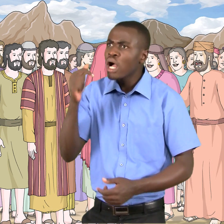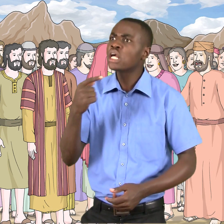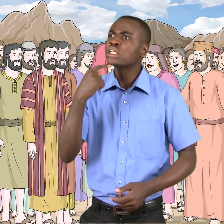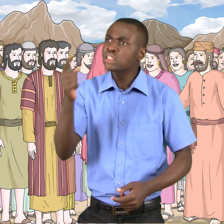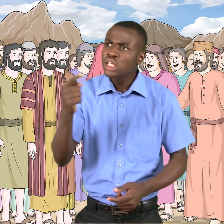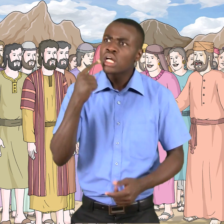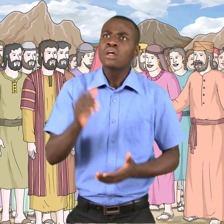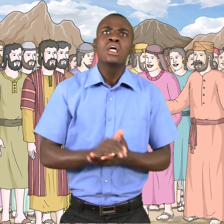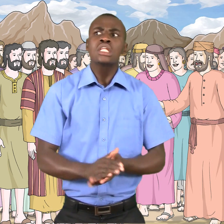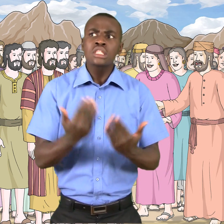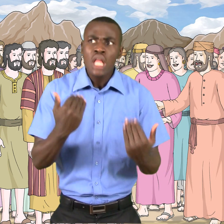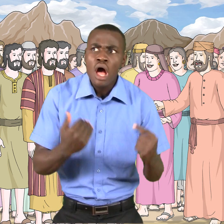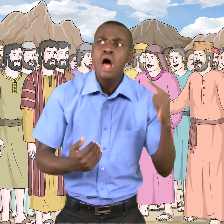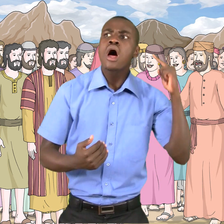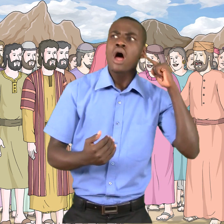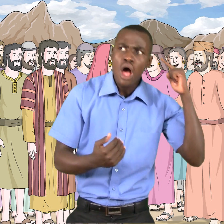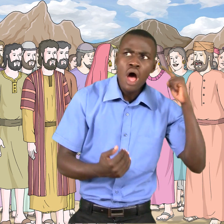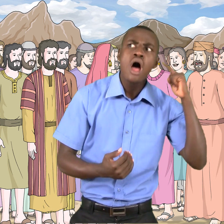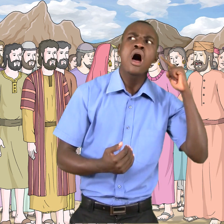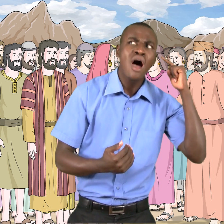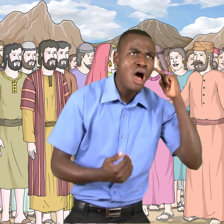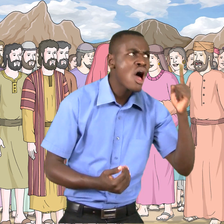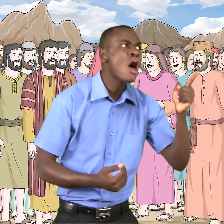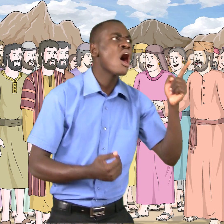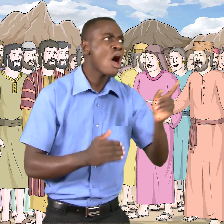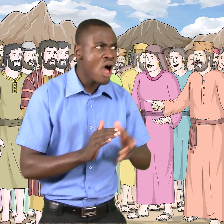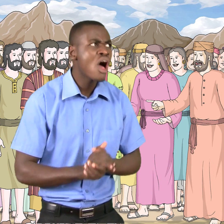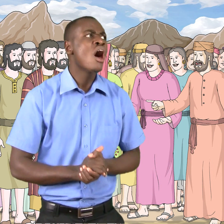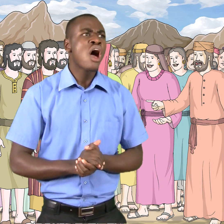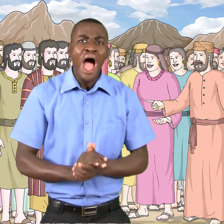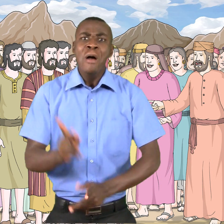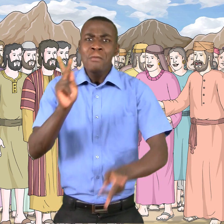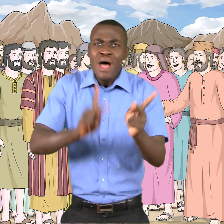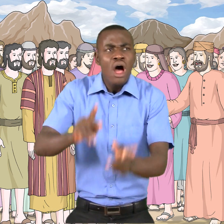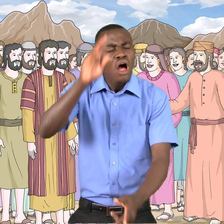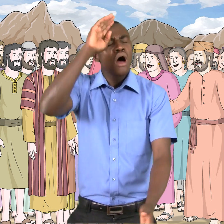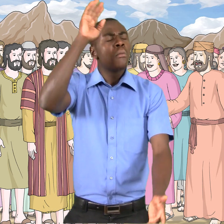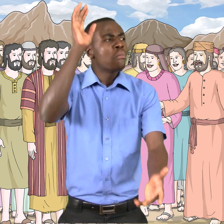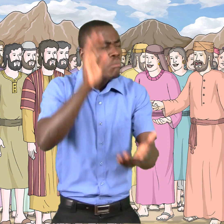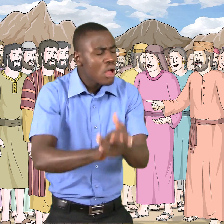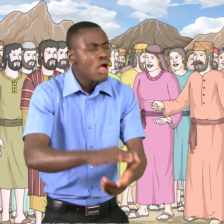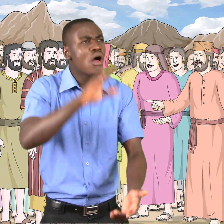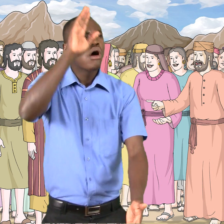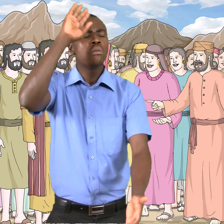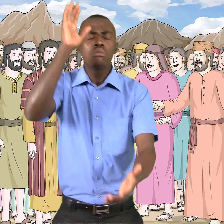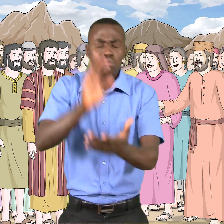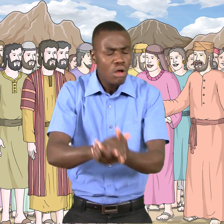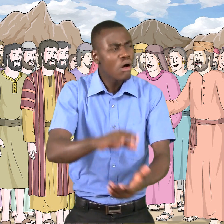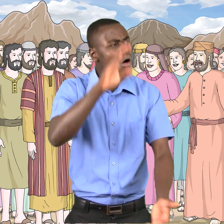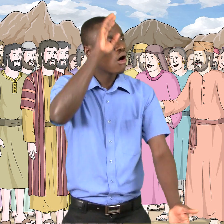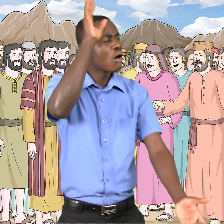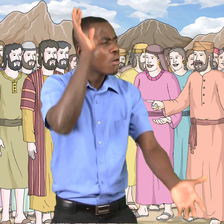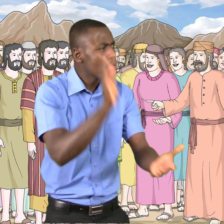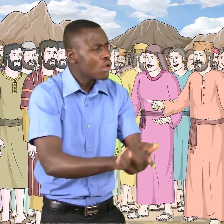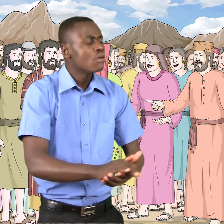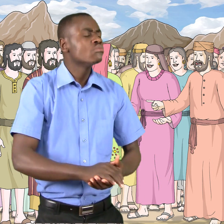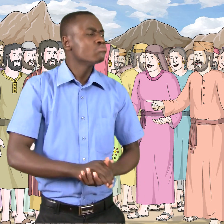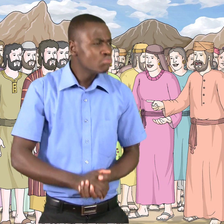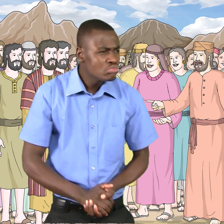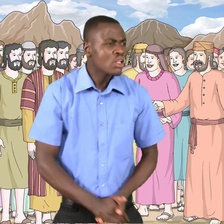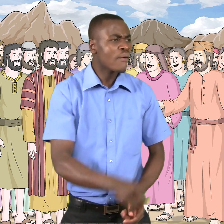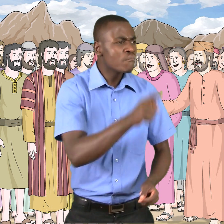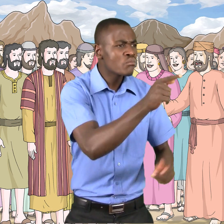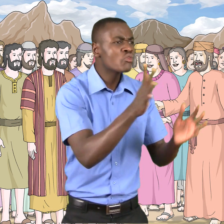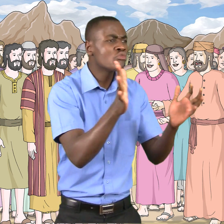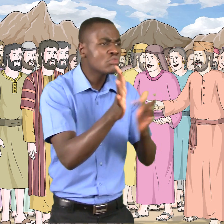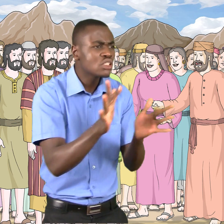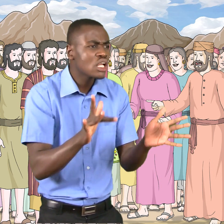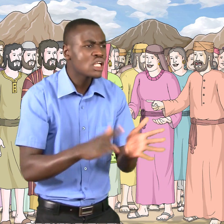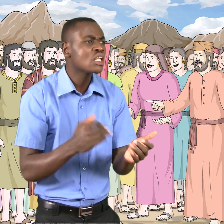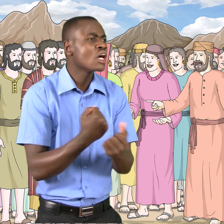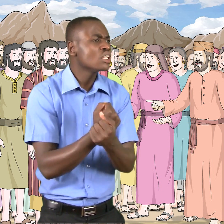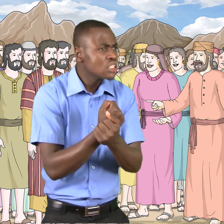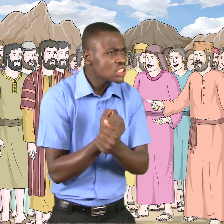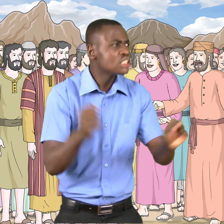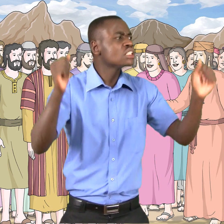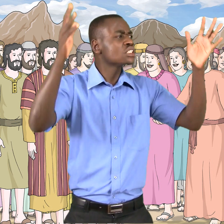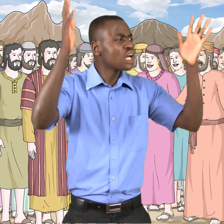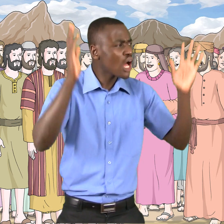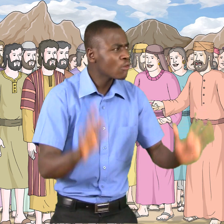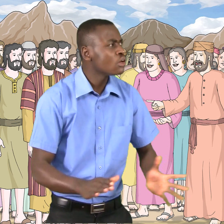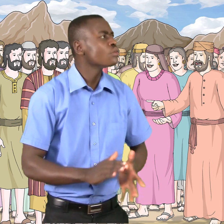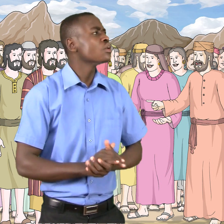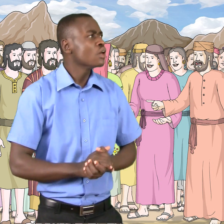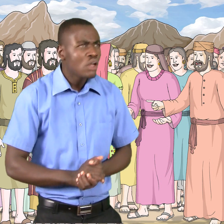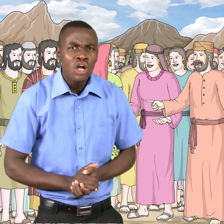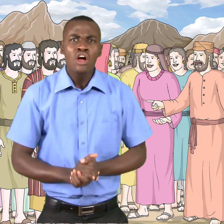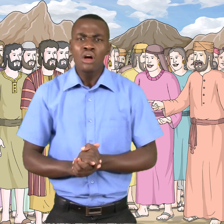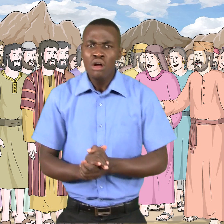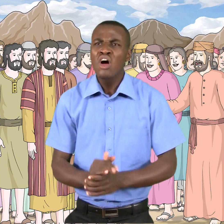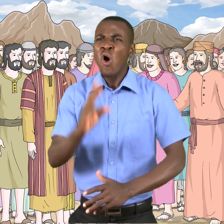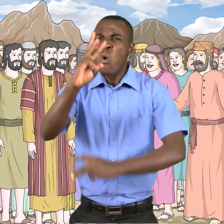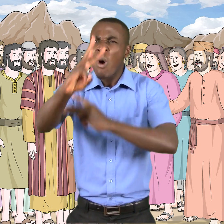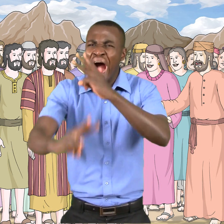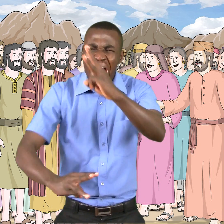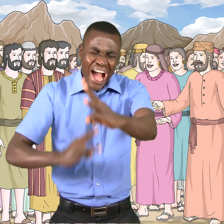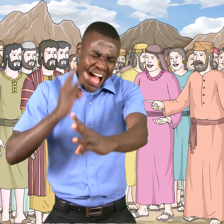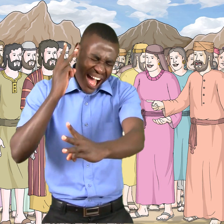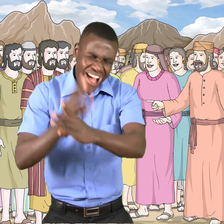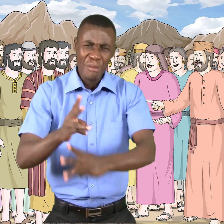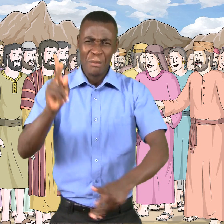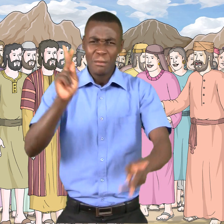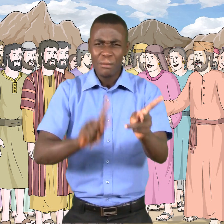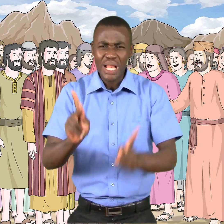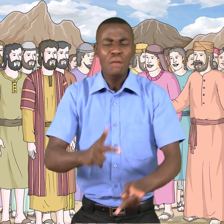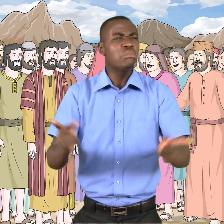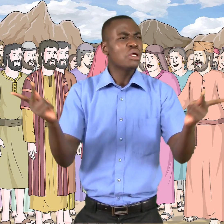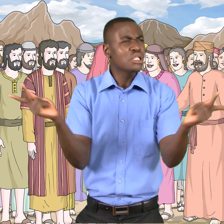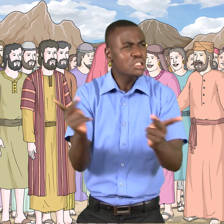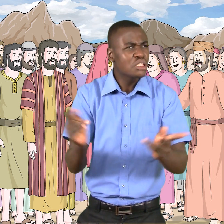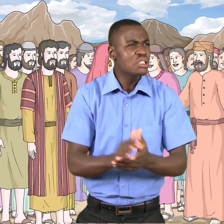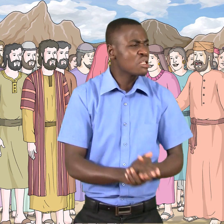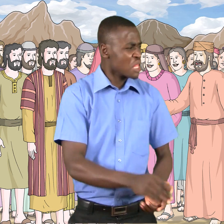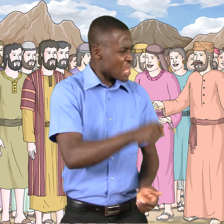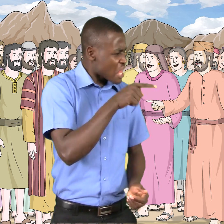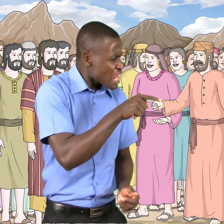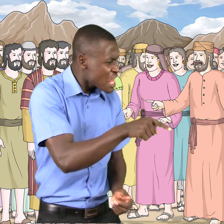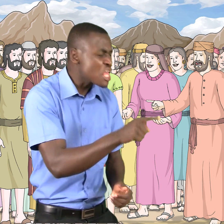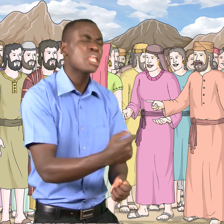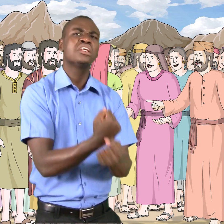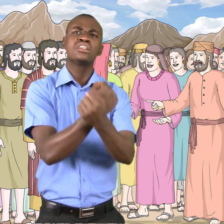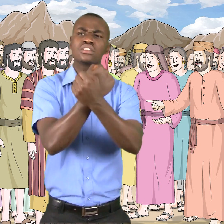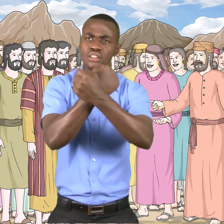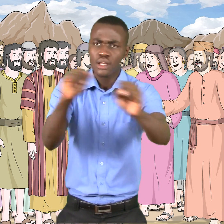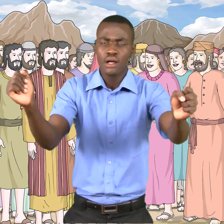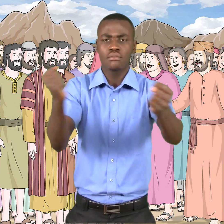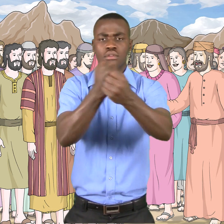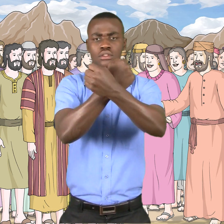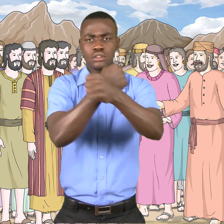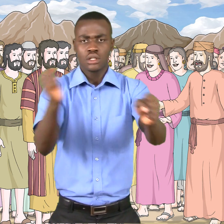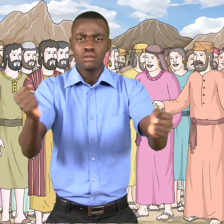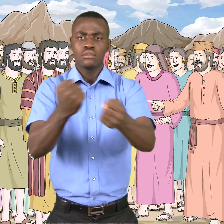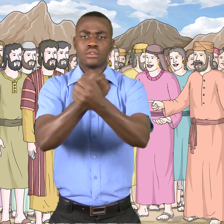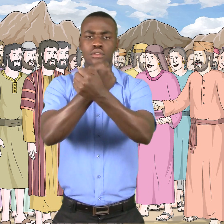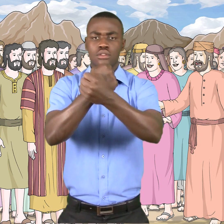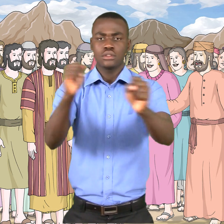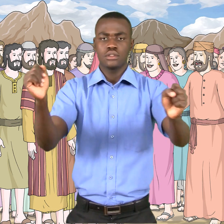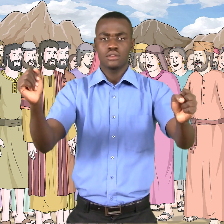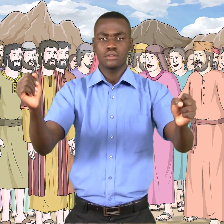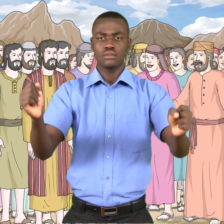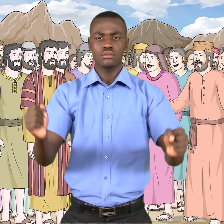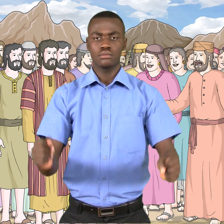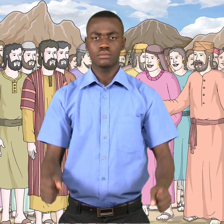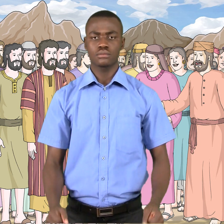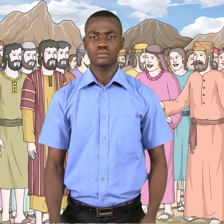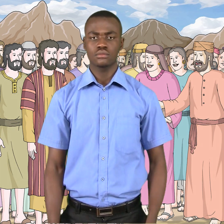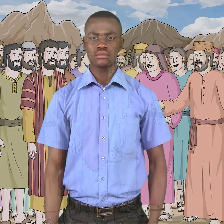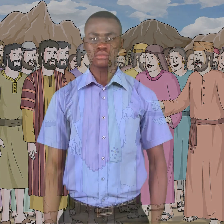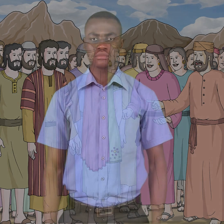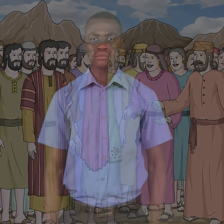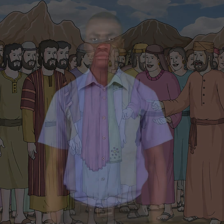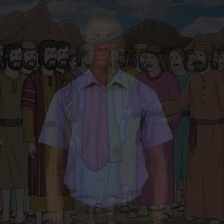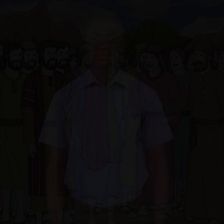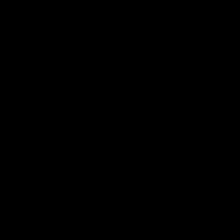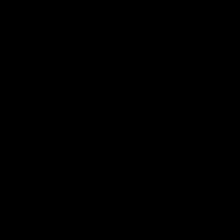we have heard for ourselves, and we know that this man truly is the Savior of the world.”